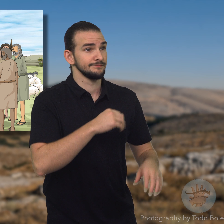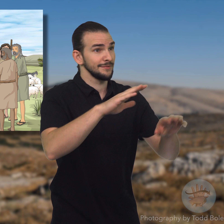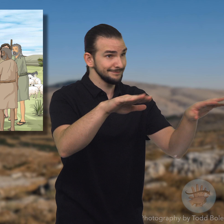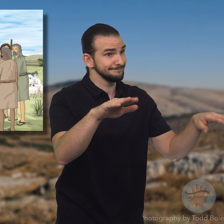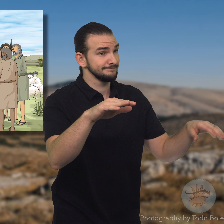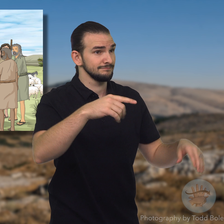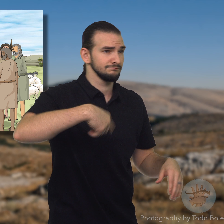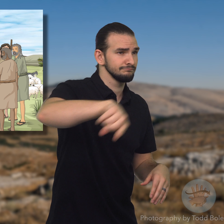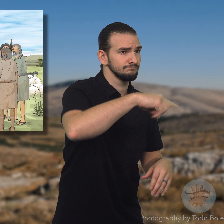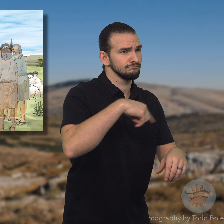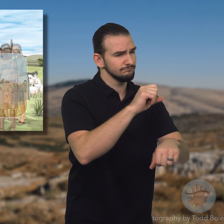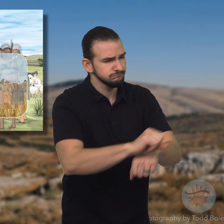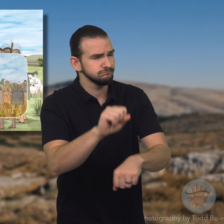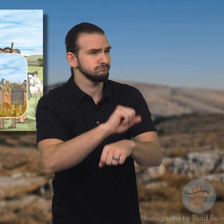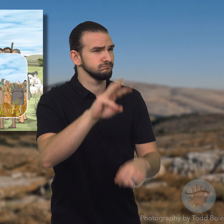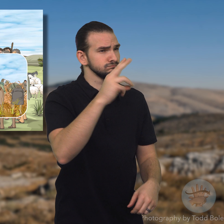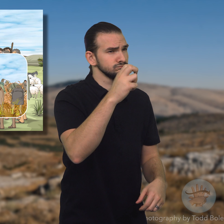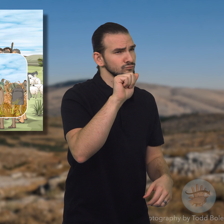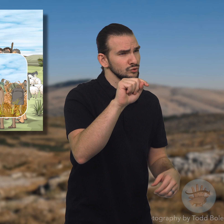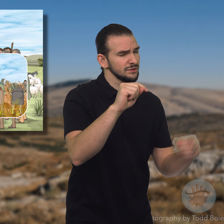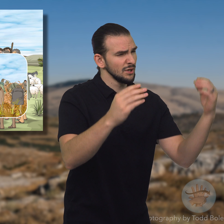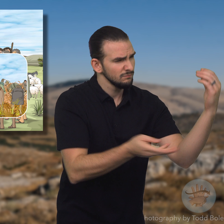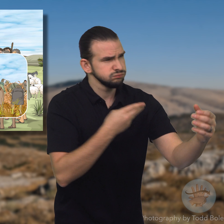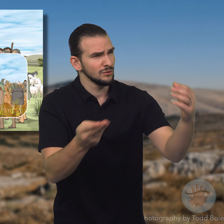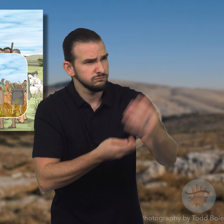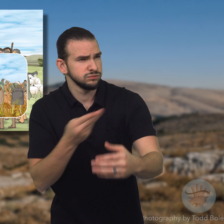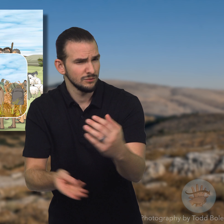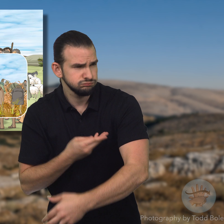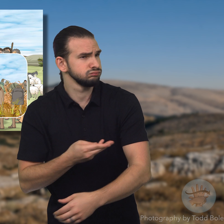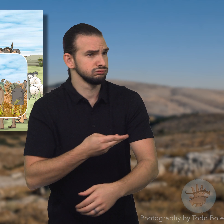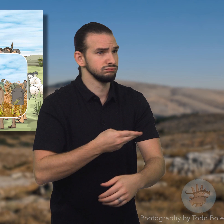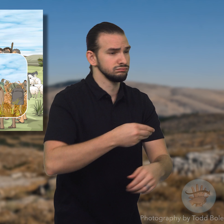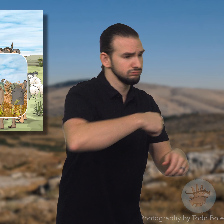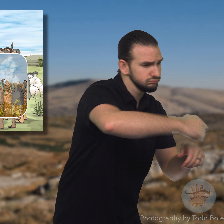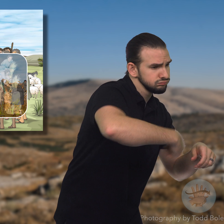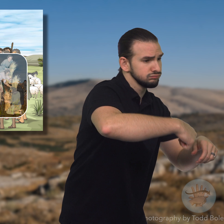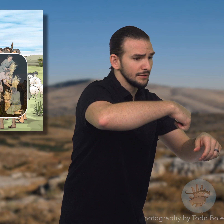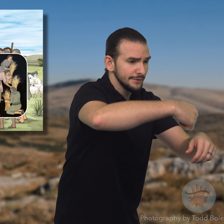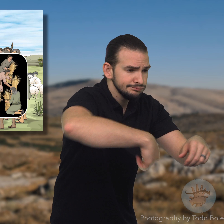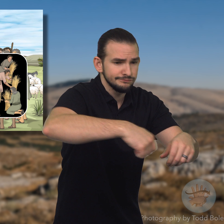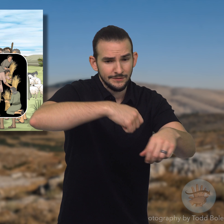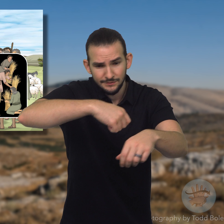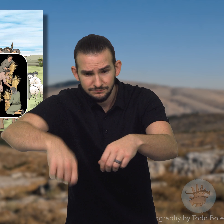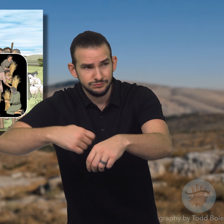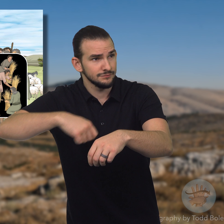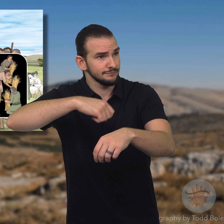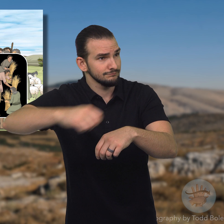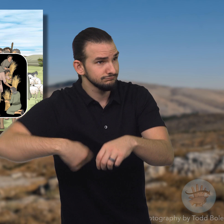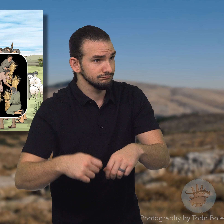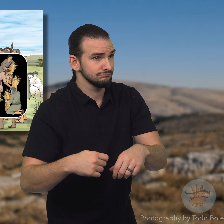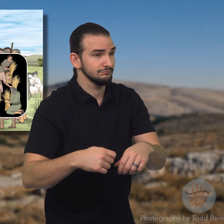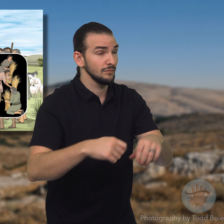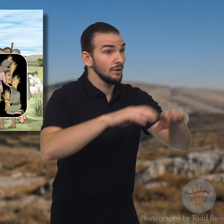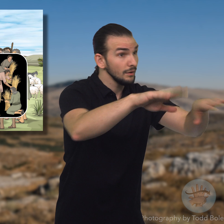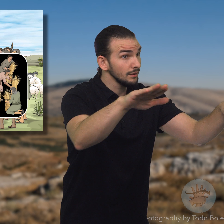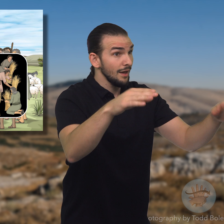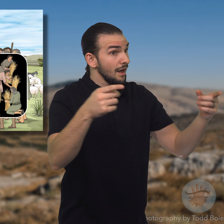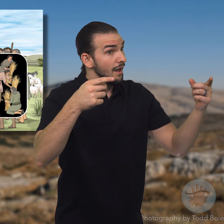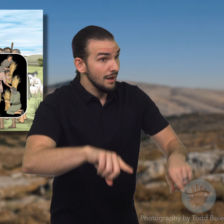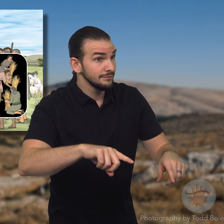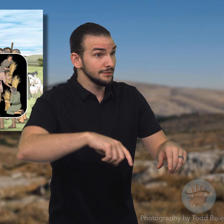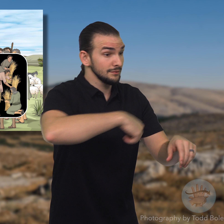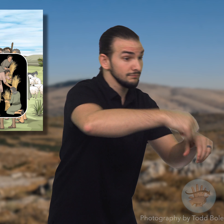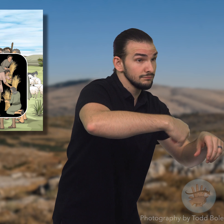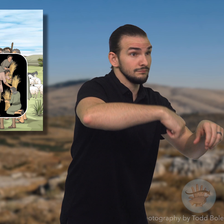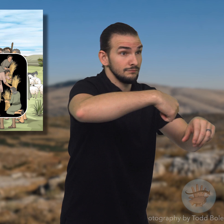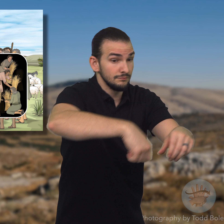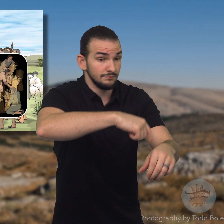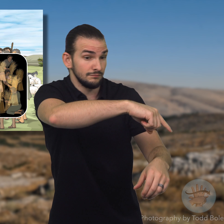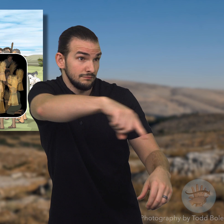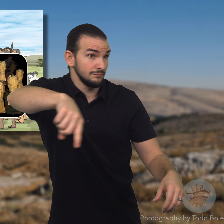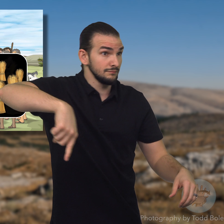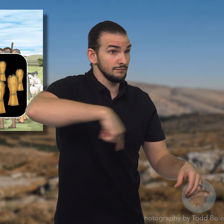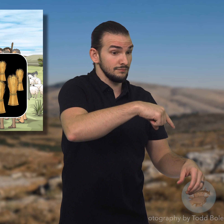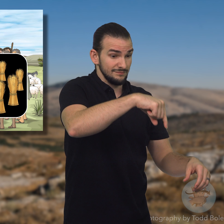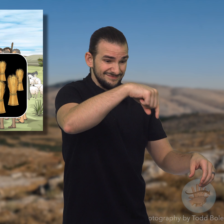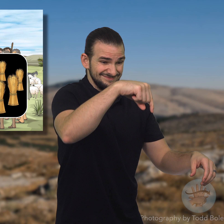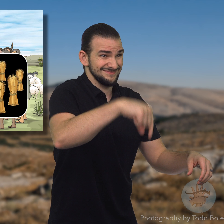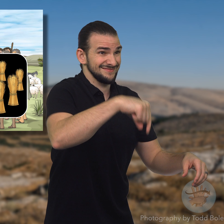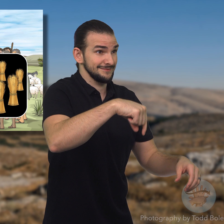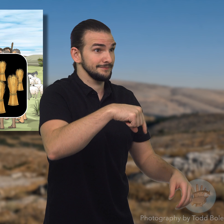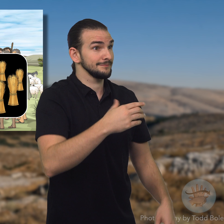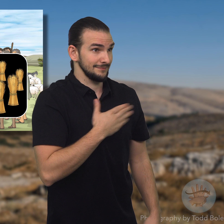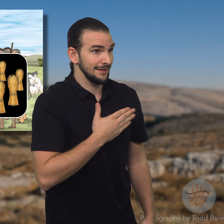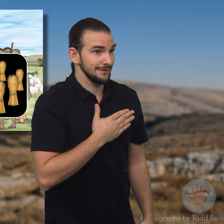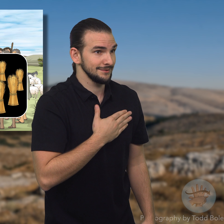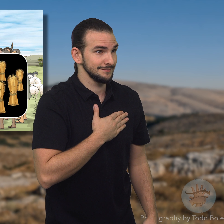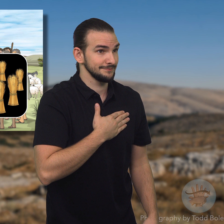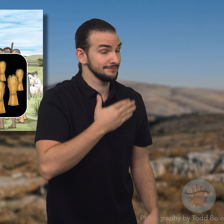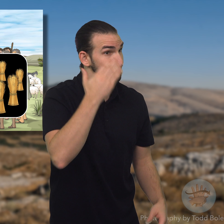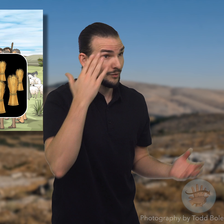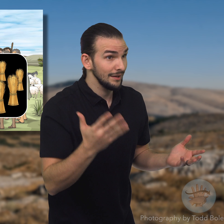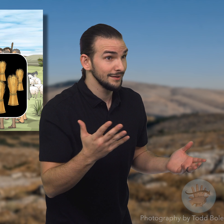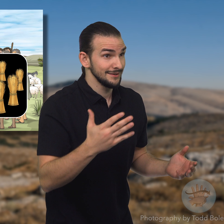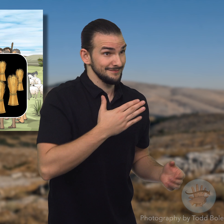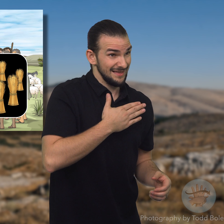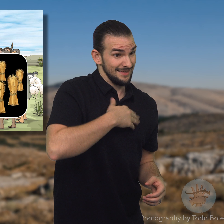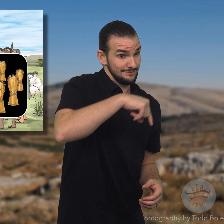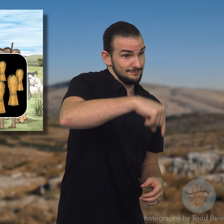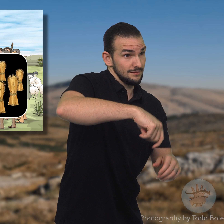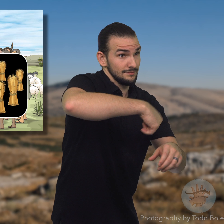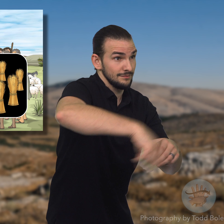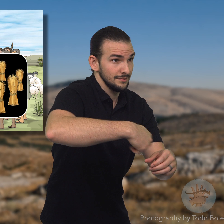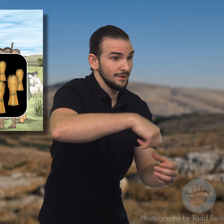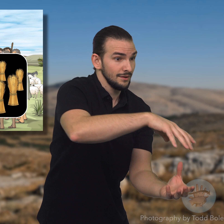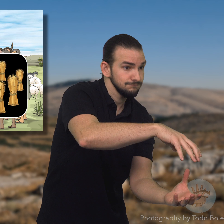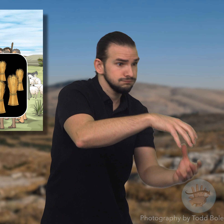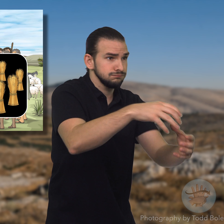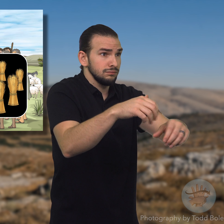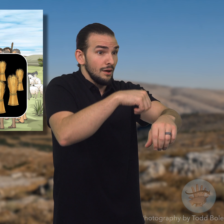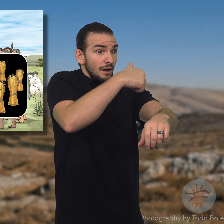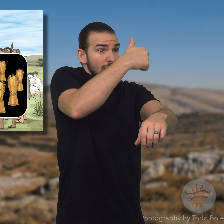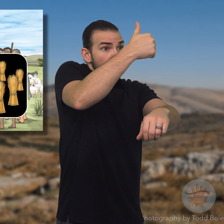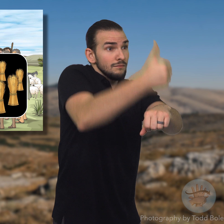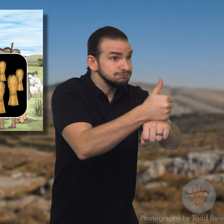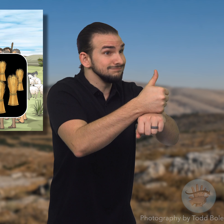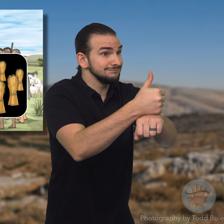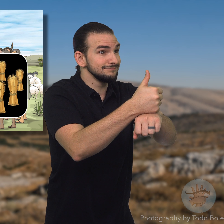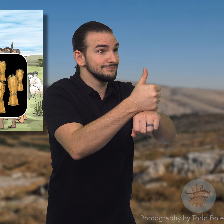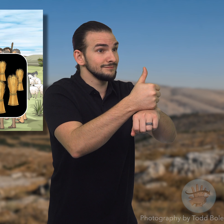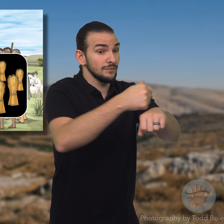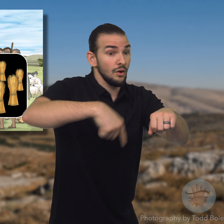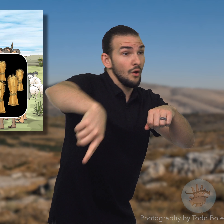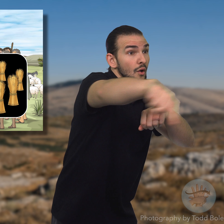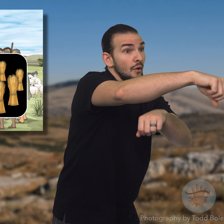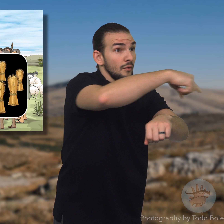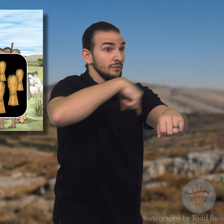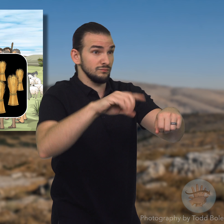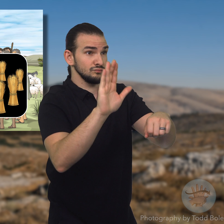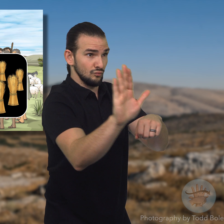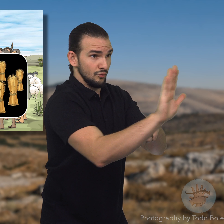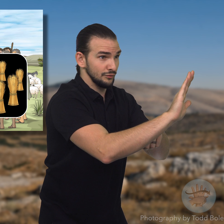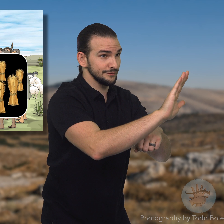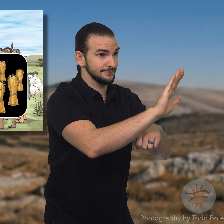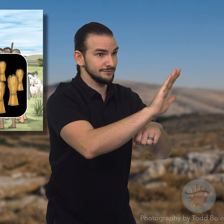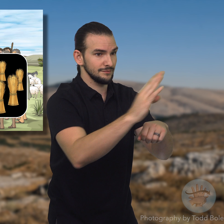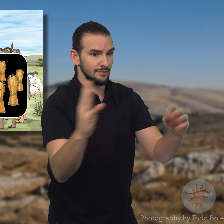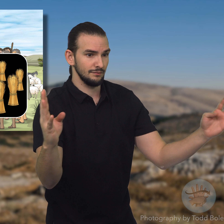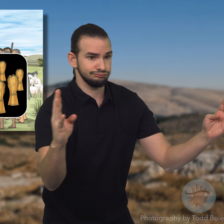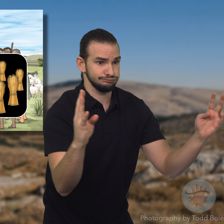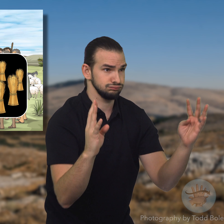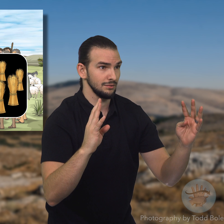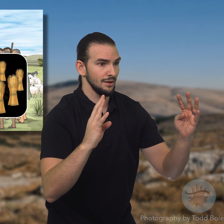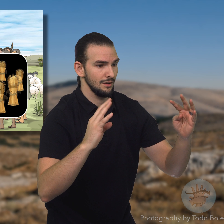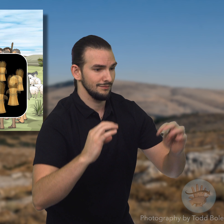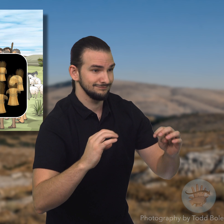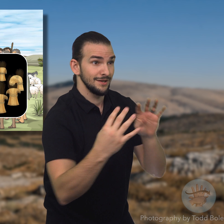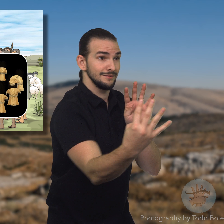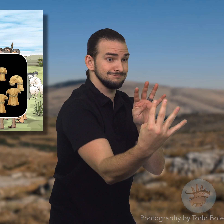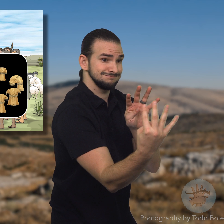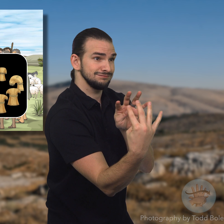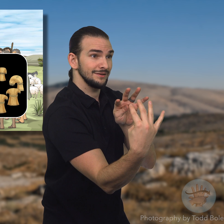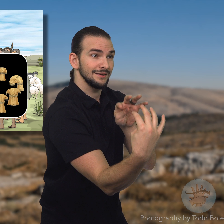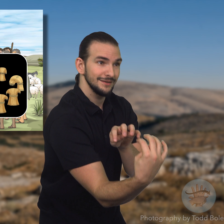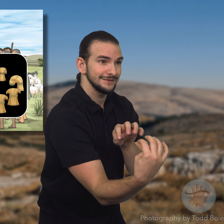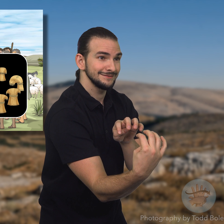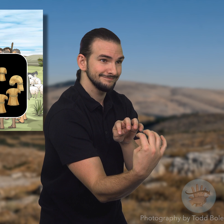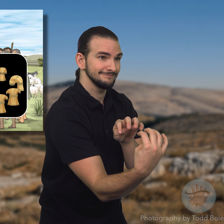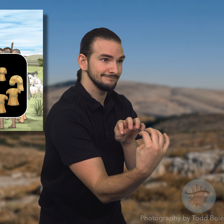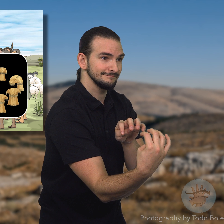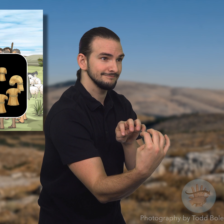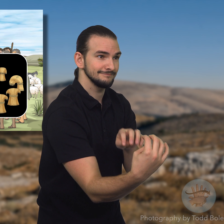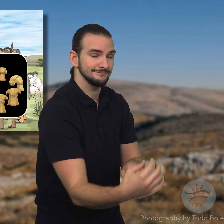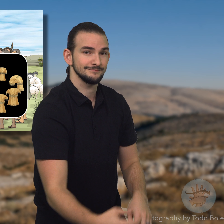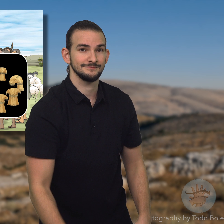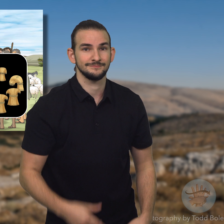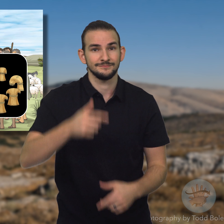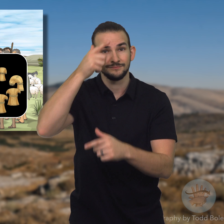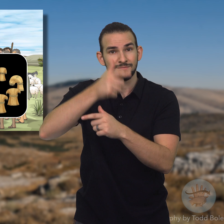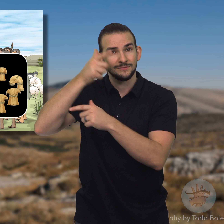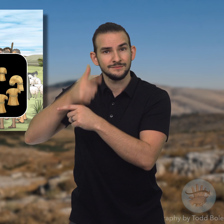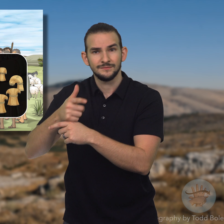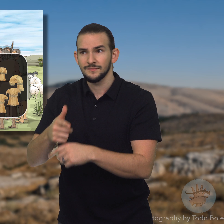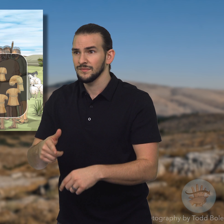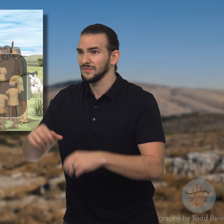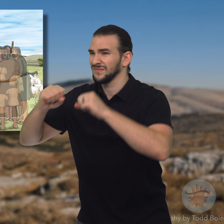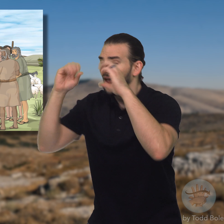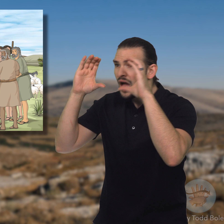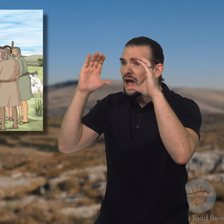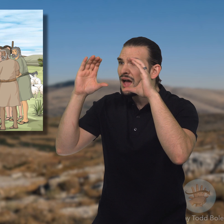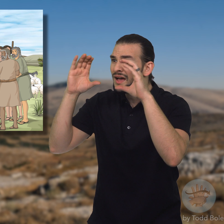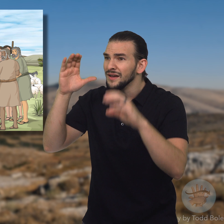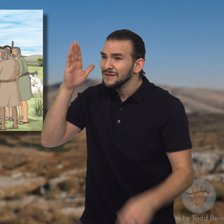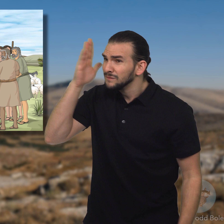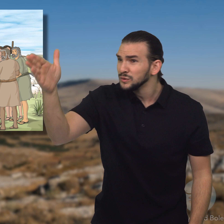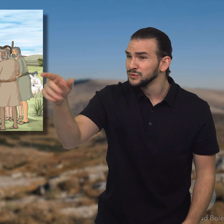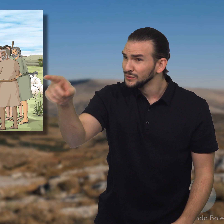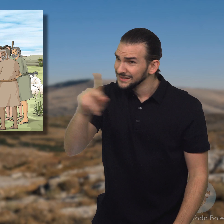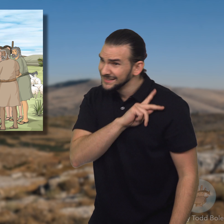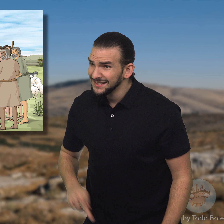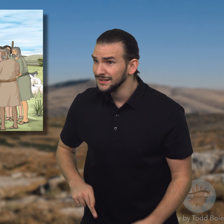He said to them, “Listen to this dream I had: We were binding sheaves of grain in the field, and suddenly my sheaf rose and stood upright, while your sheaves gathered around and bowed down to mine.”